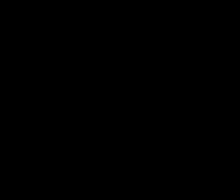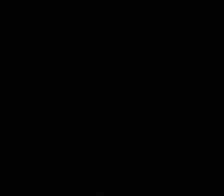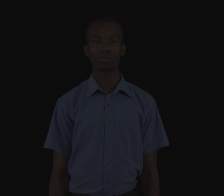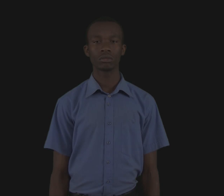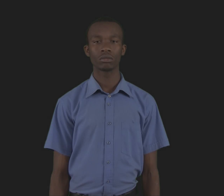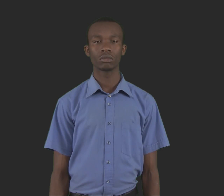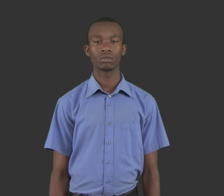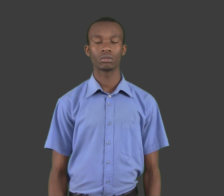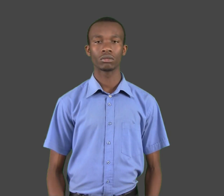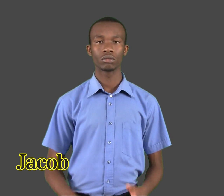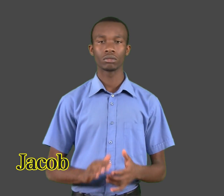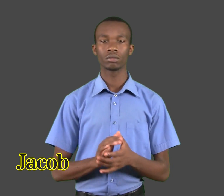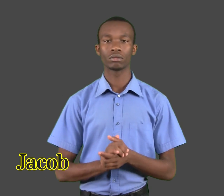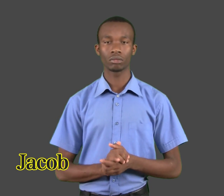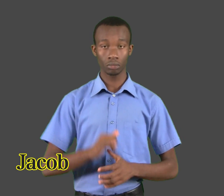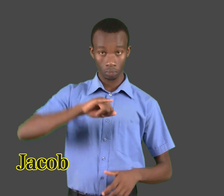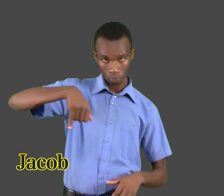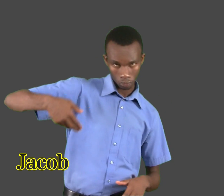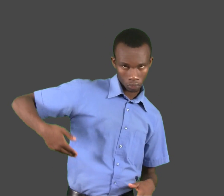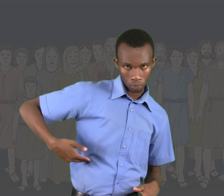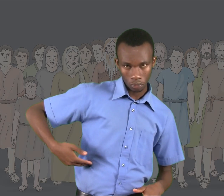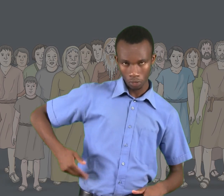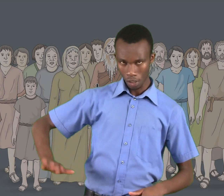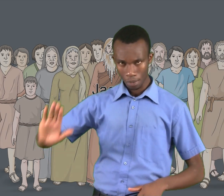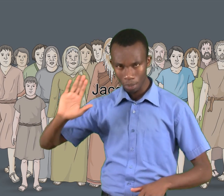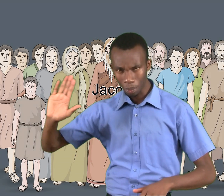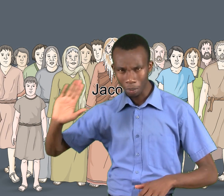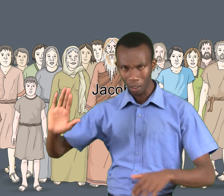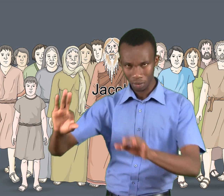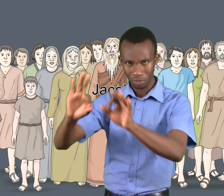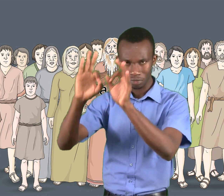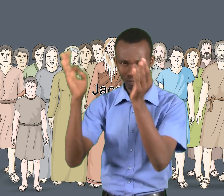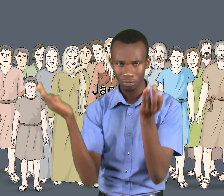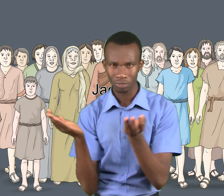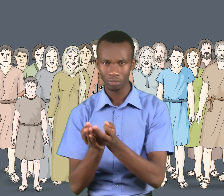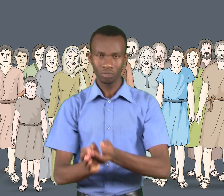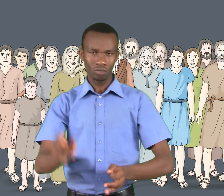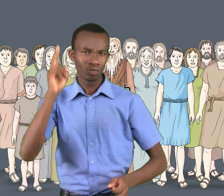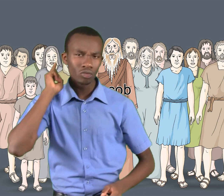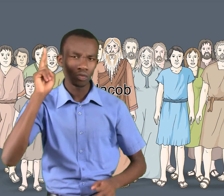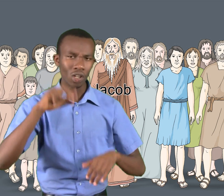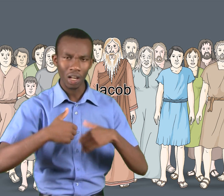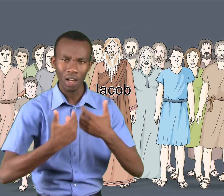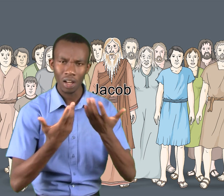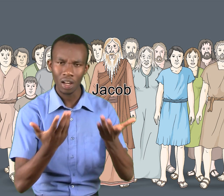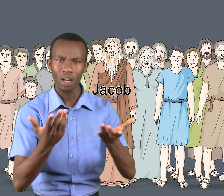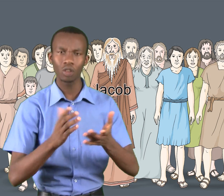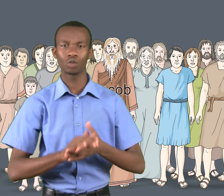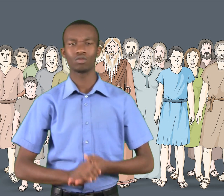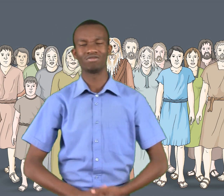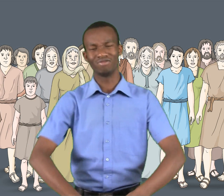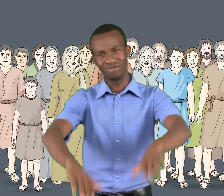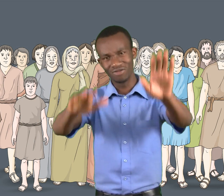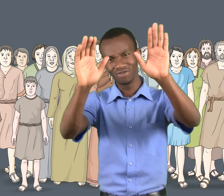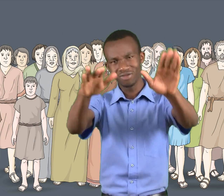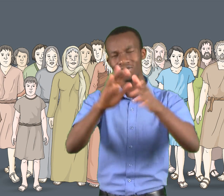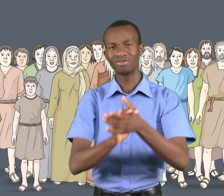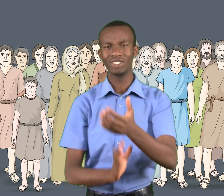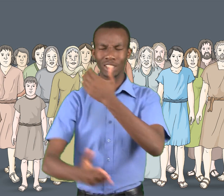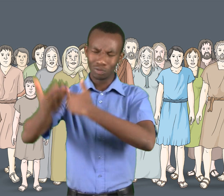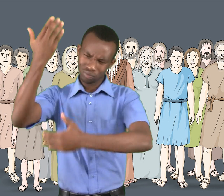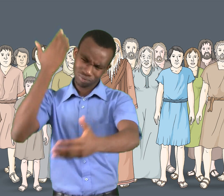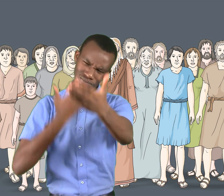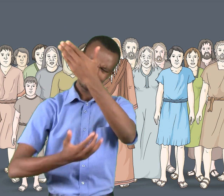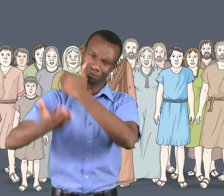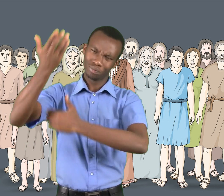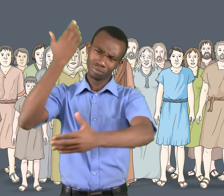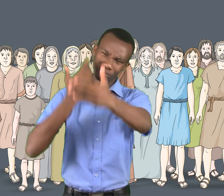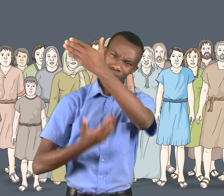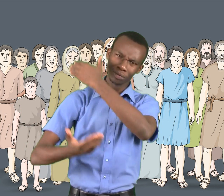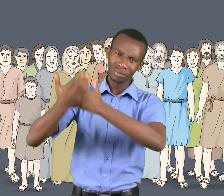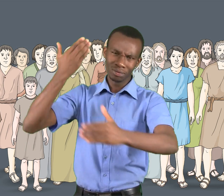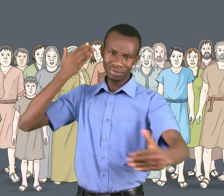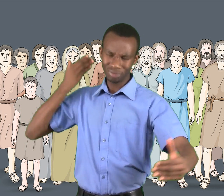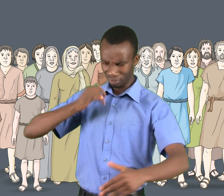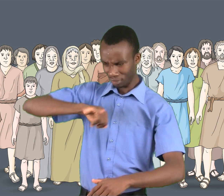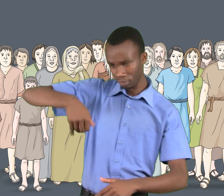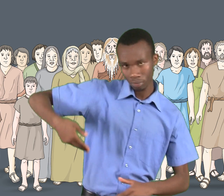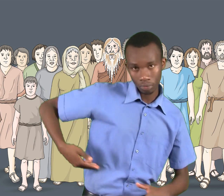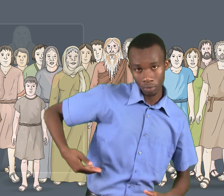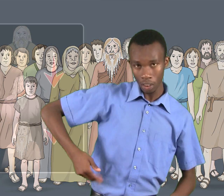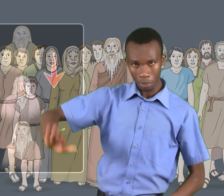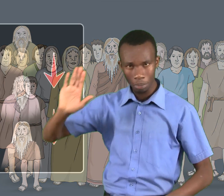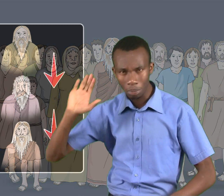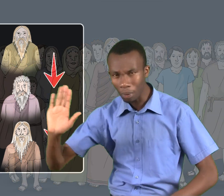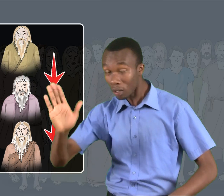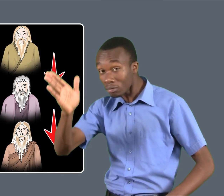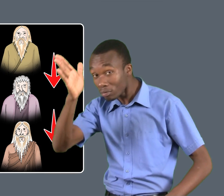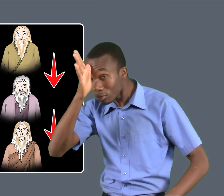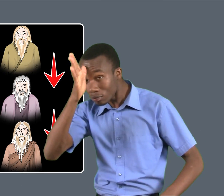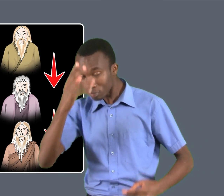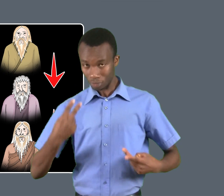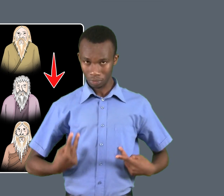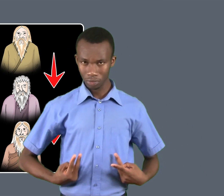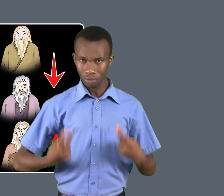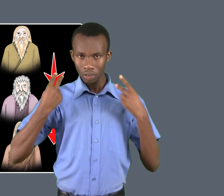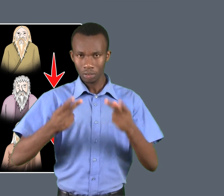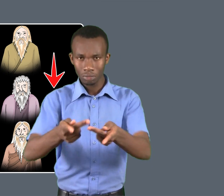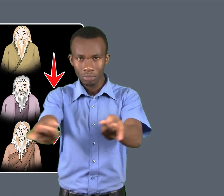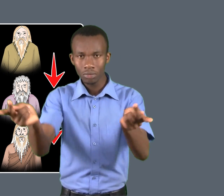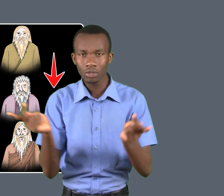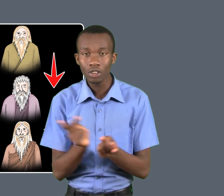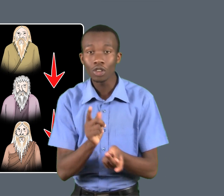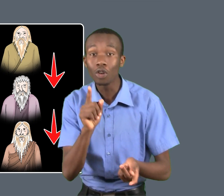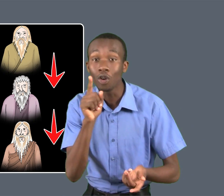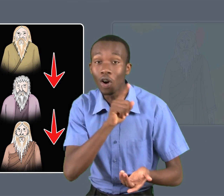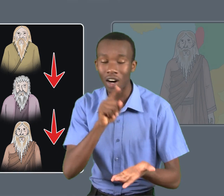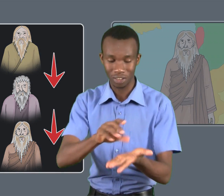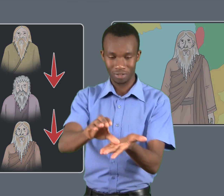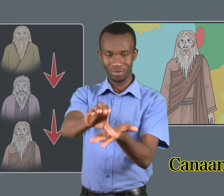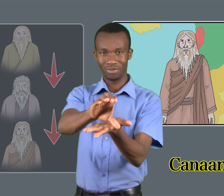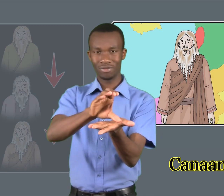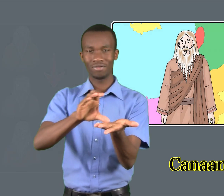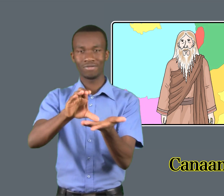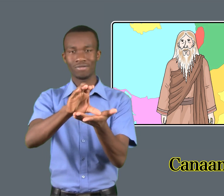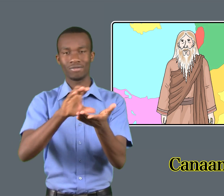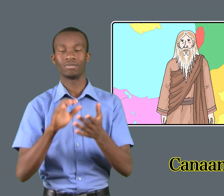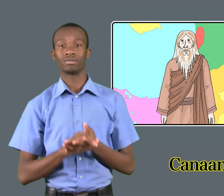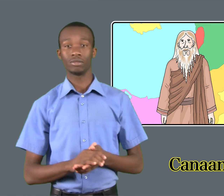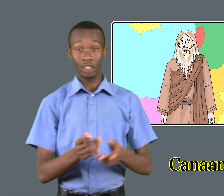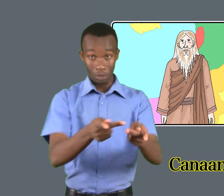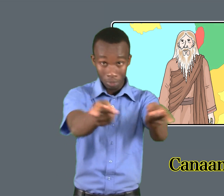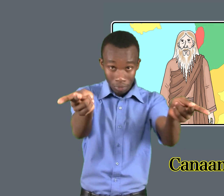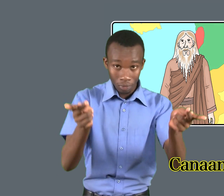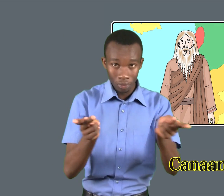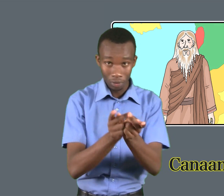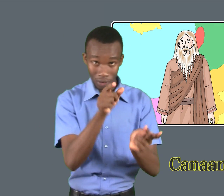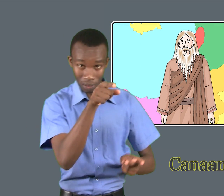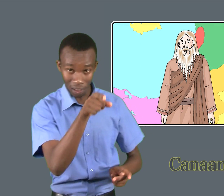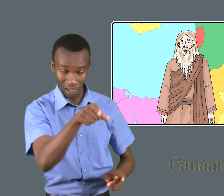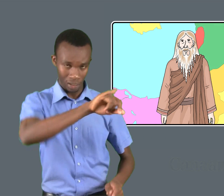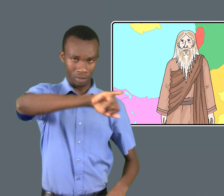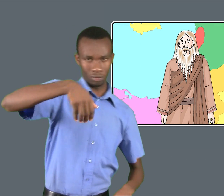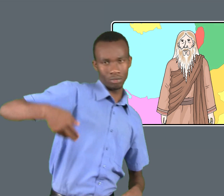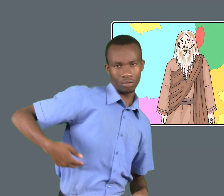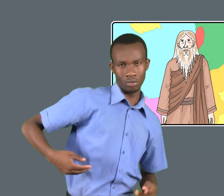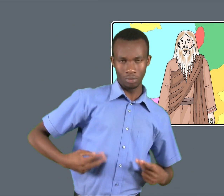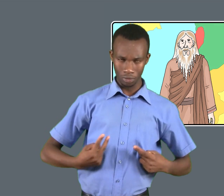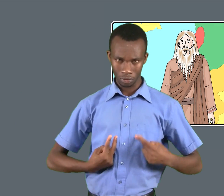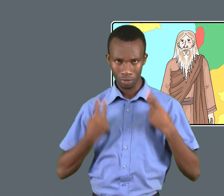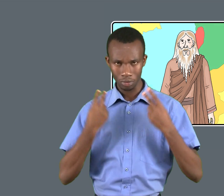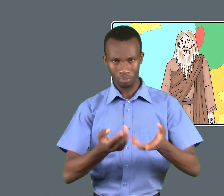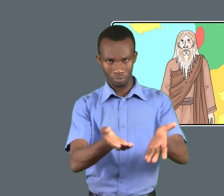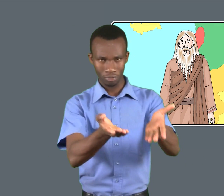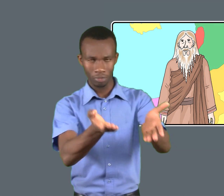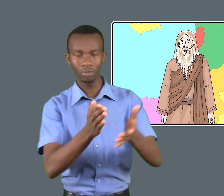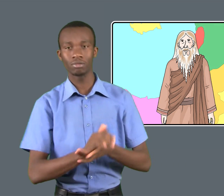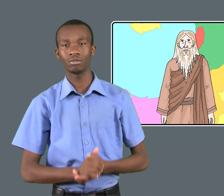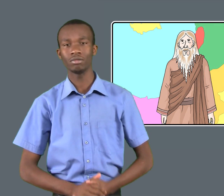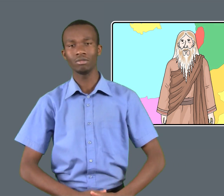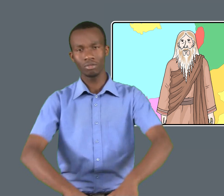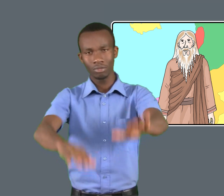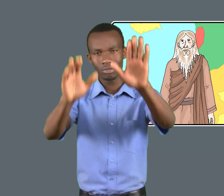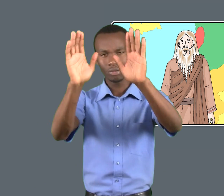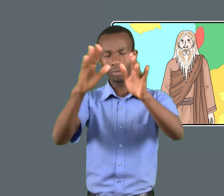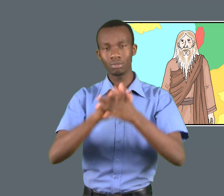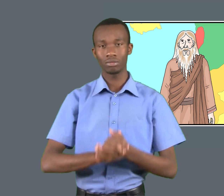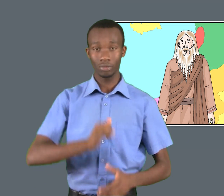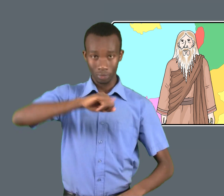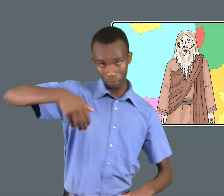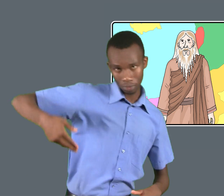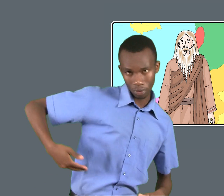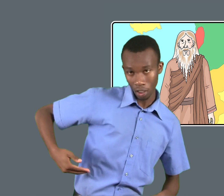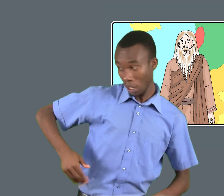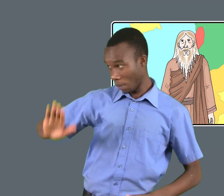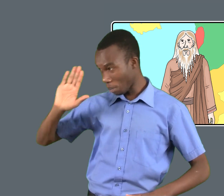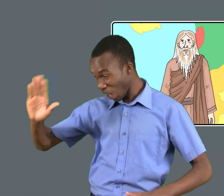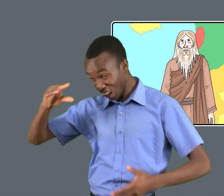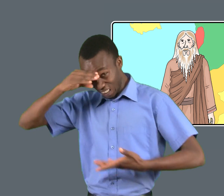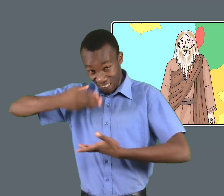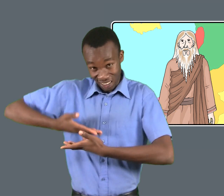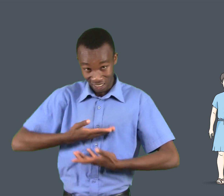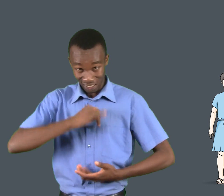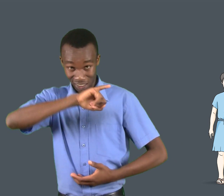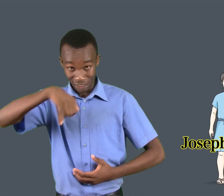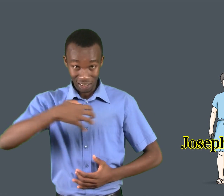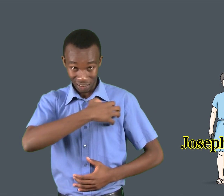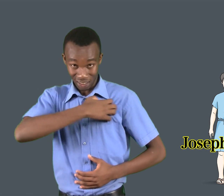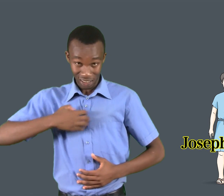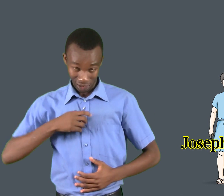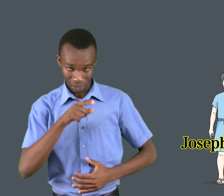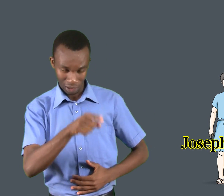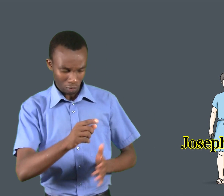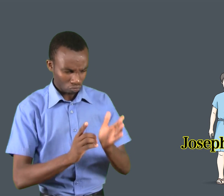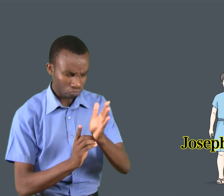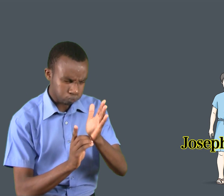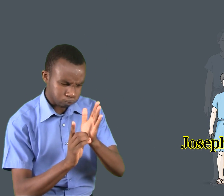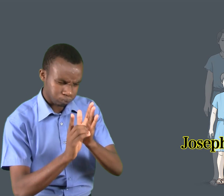Now Jacob lived in the land where his father had resided, the land of Canaan. This is the account of Jacob.